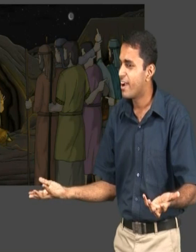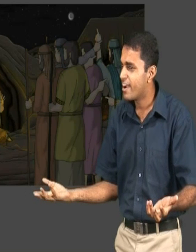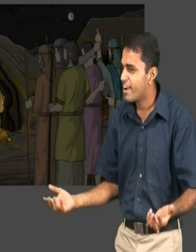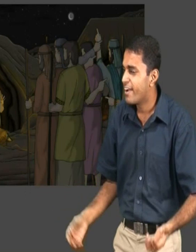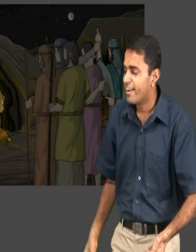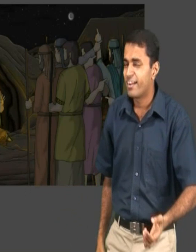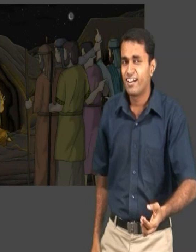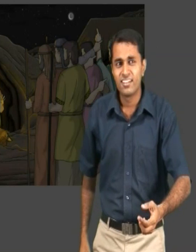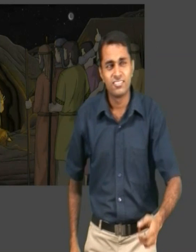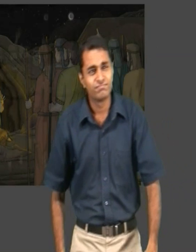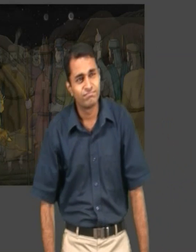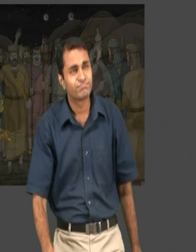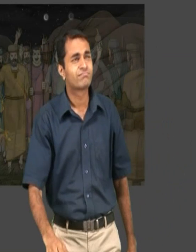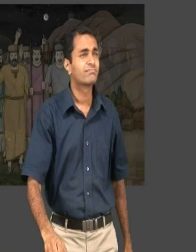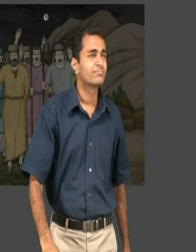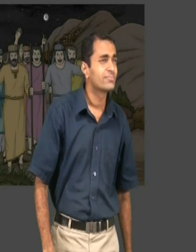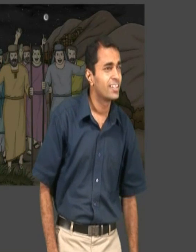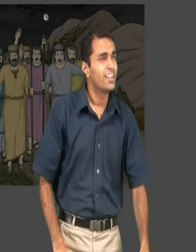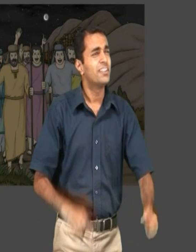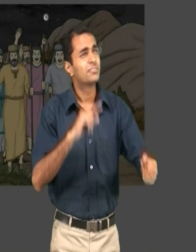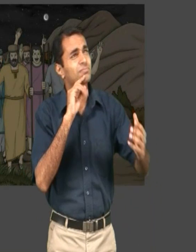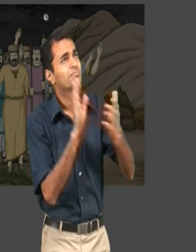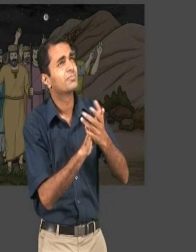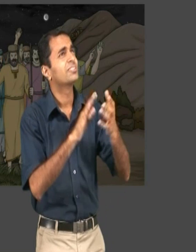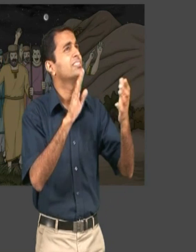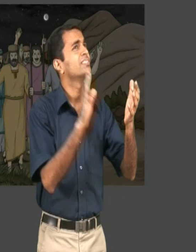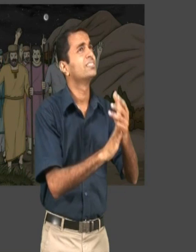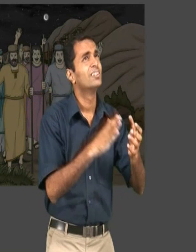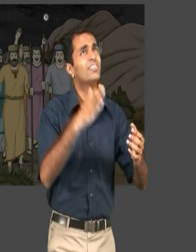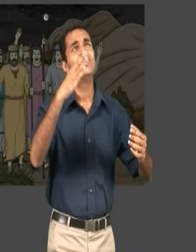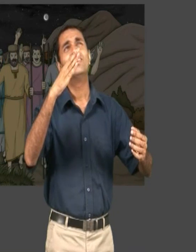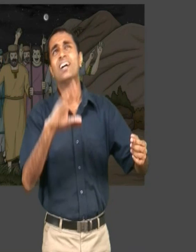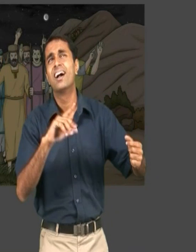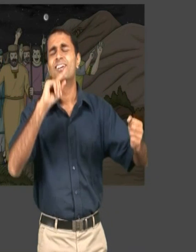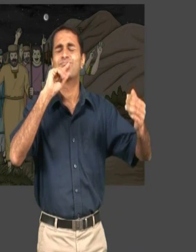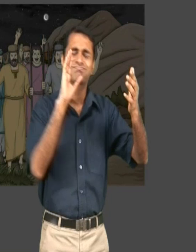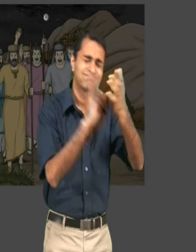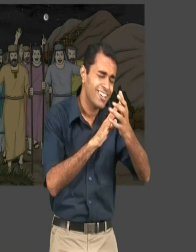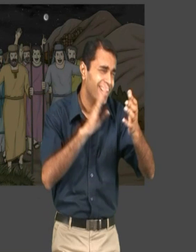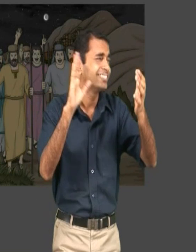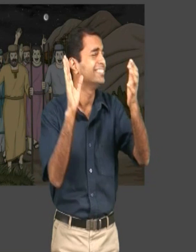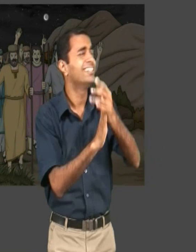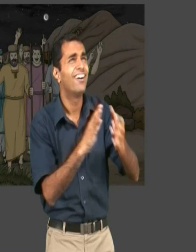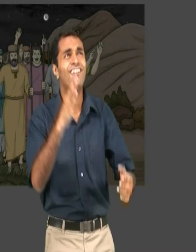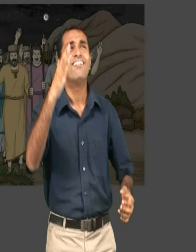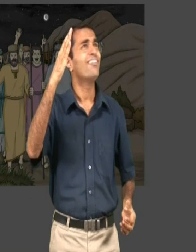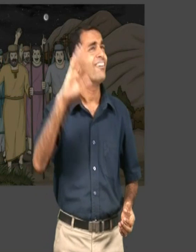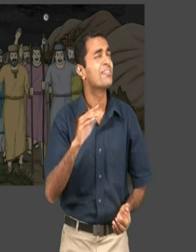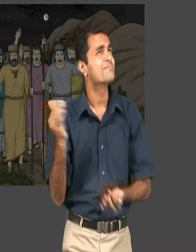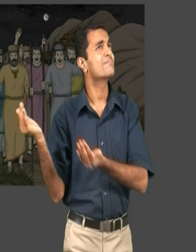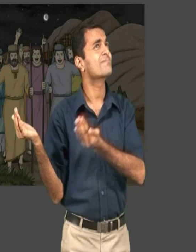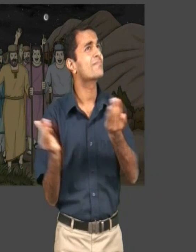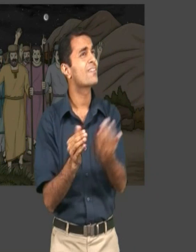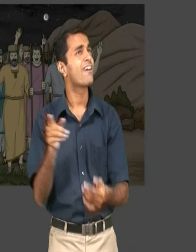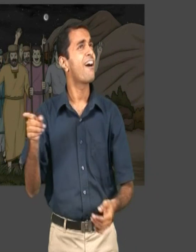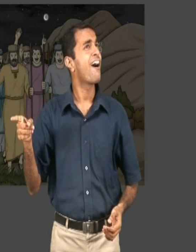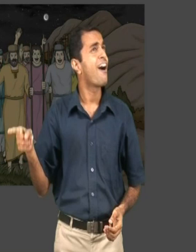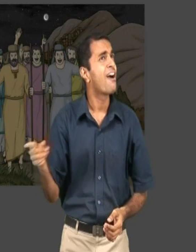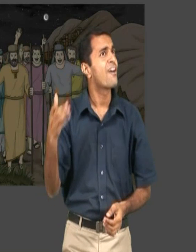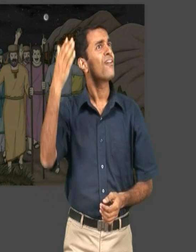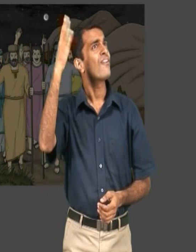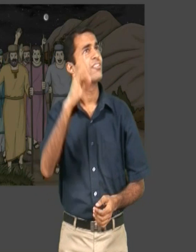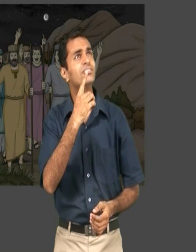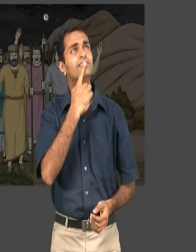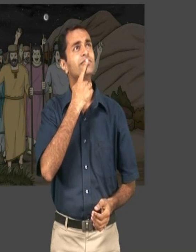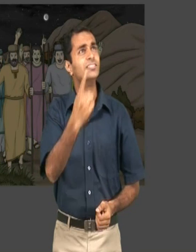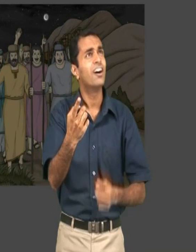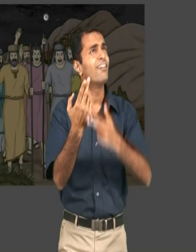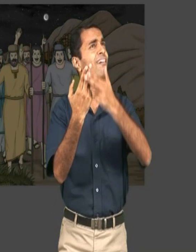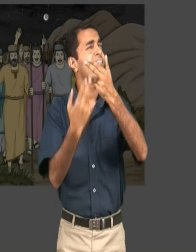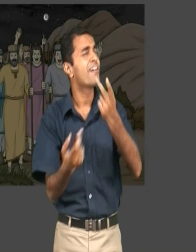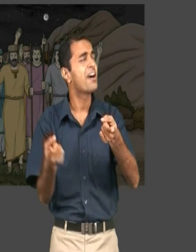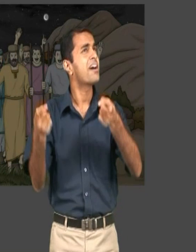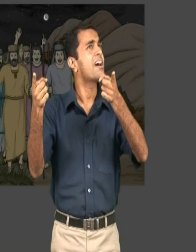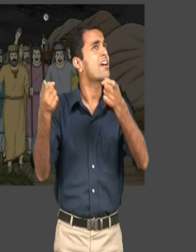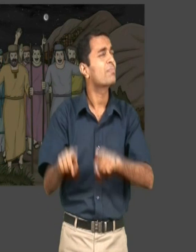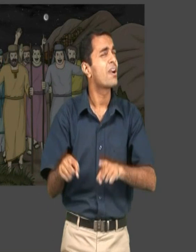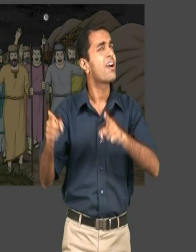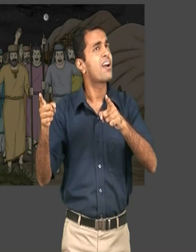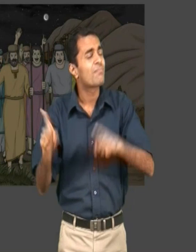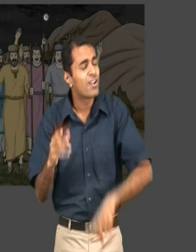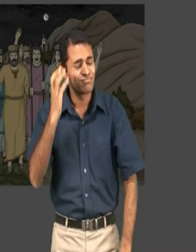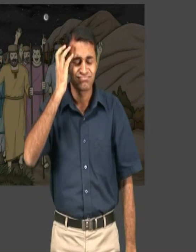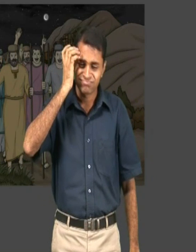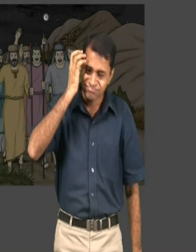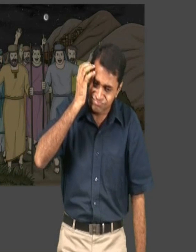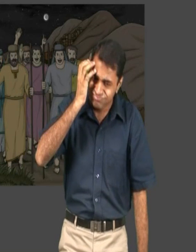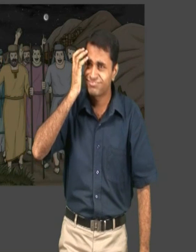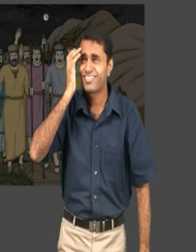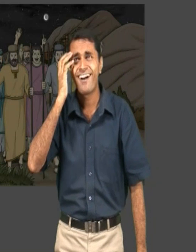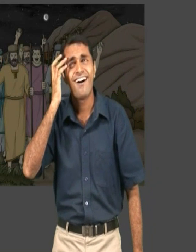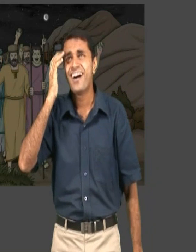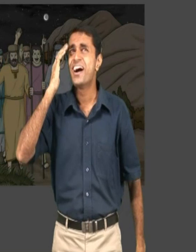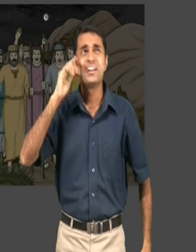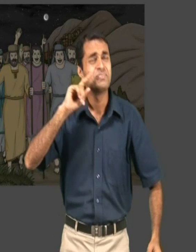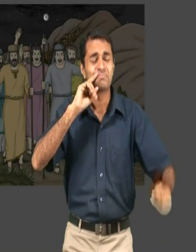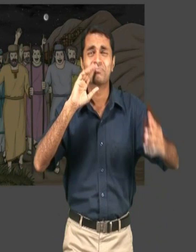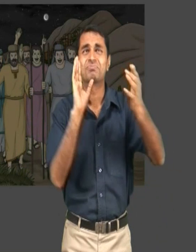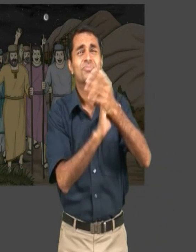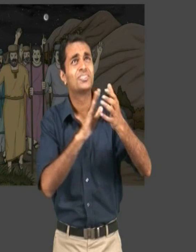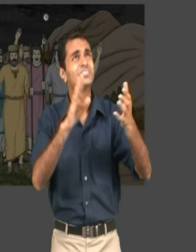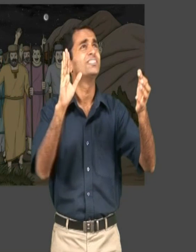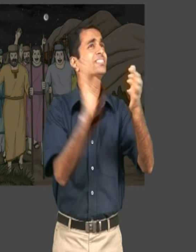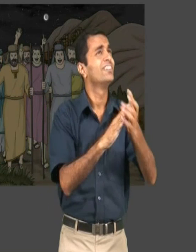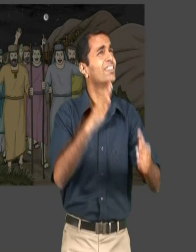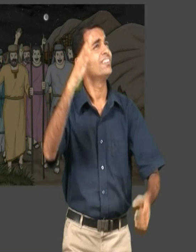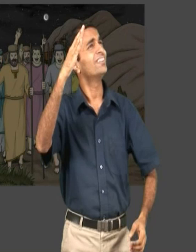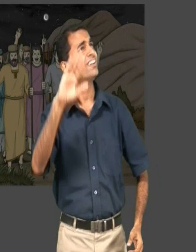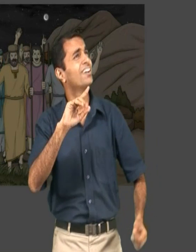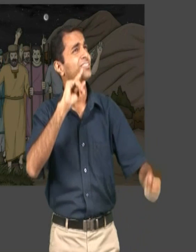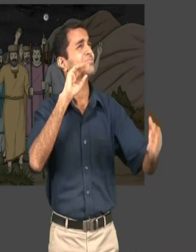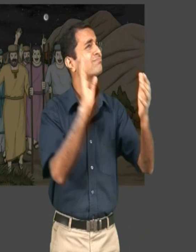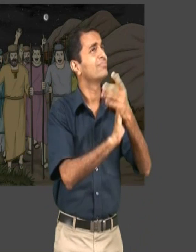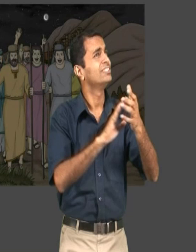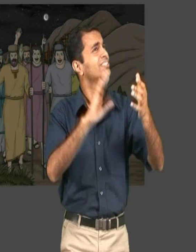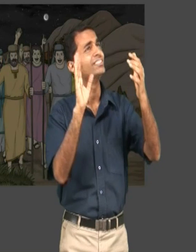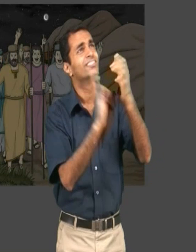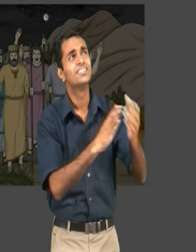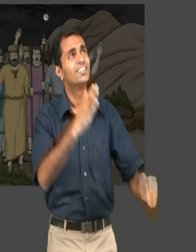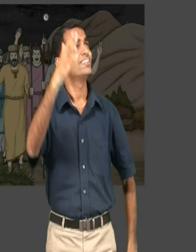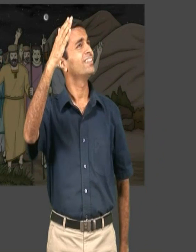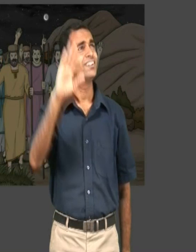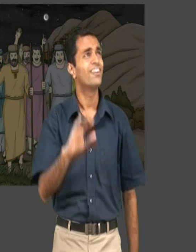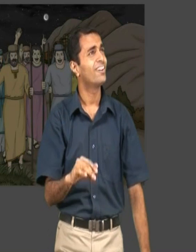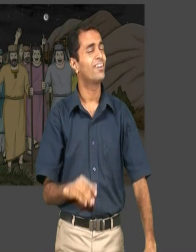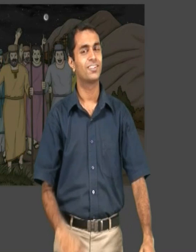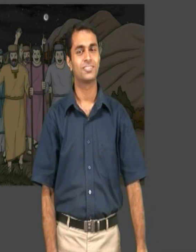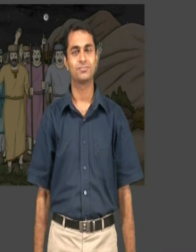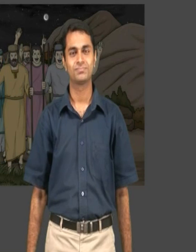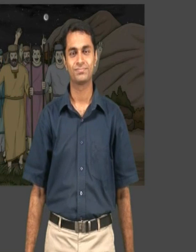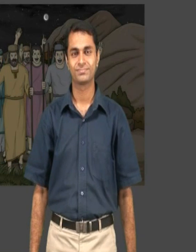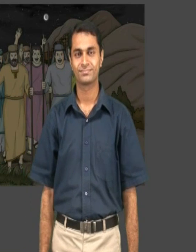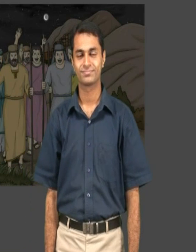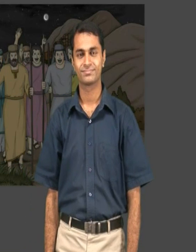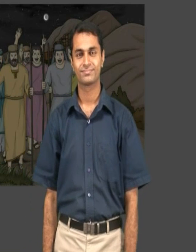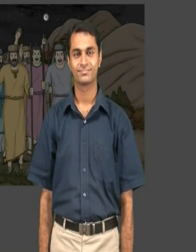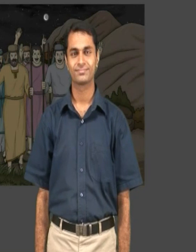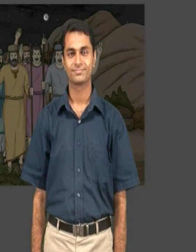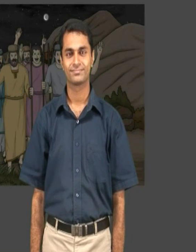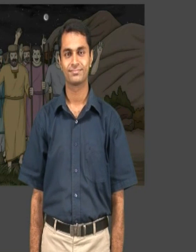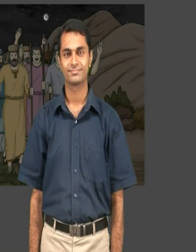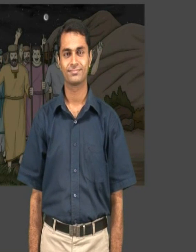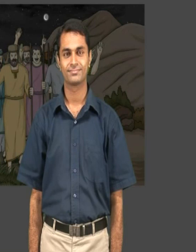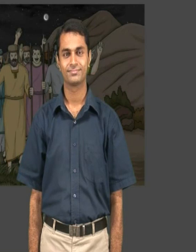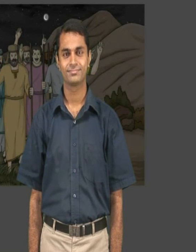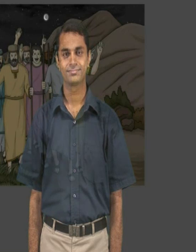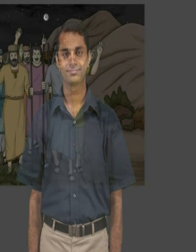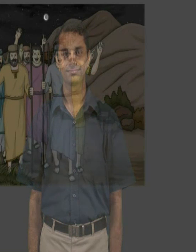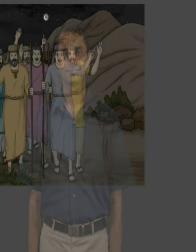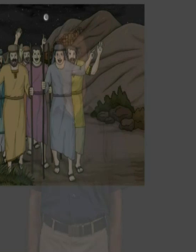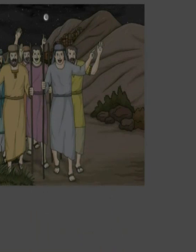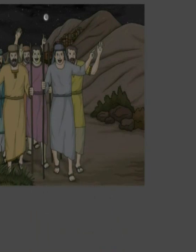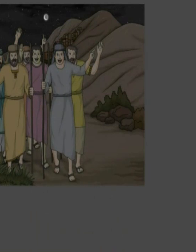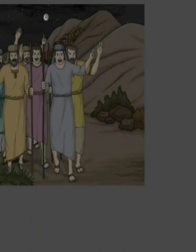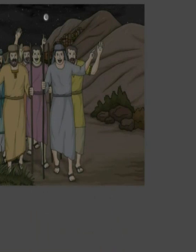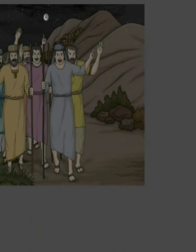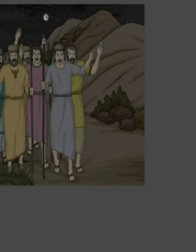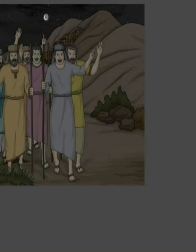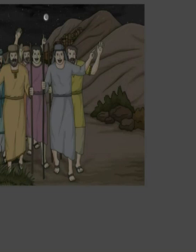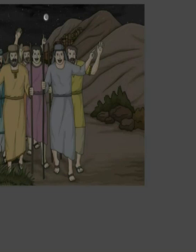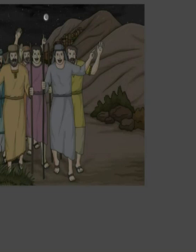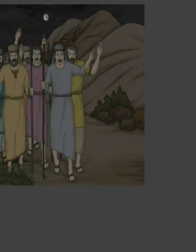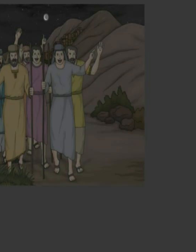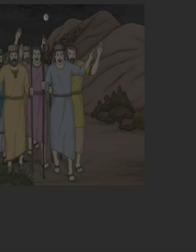The shepherds returned, glorifying and praising God for all they had heard and seen, which was just as the angel had told them.